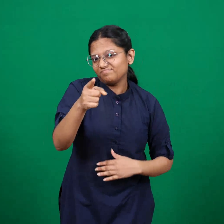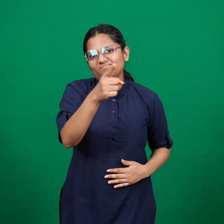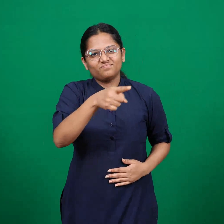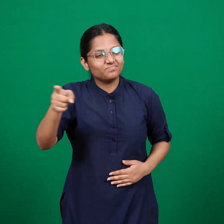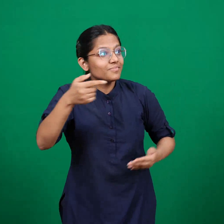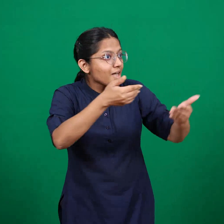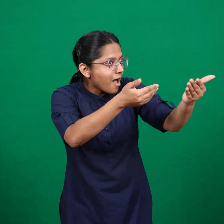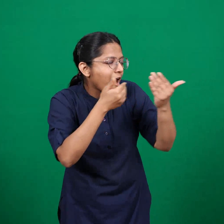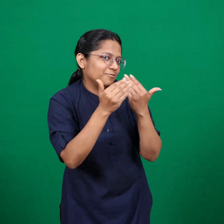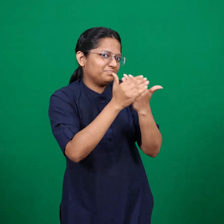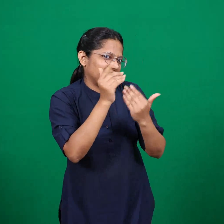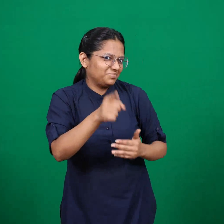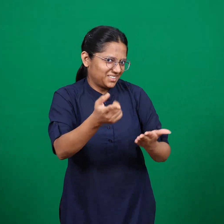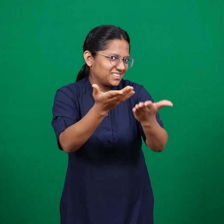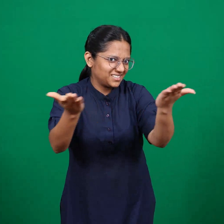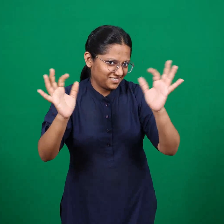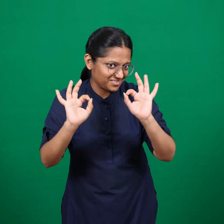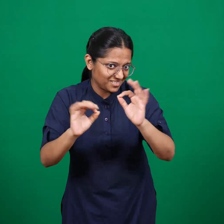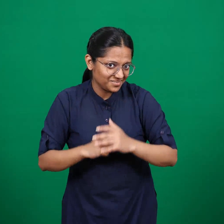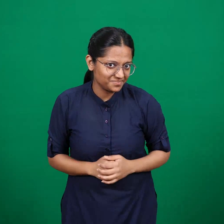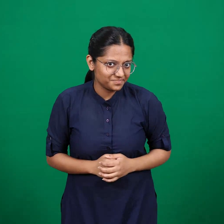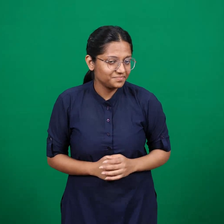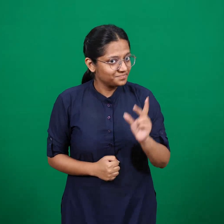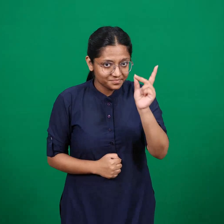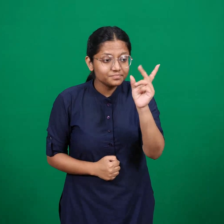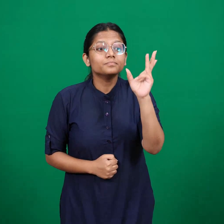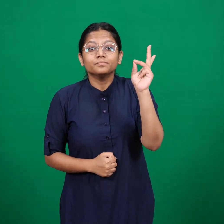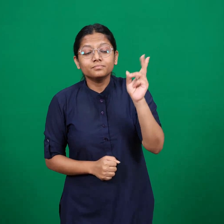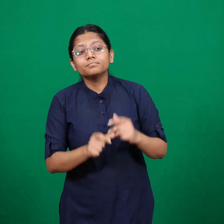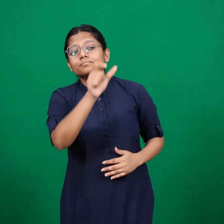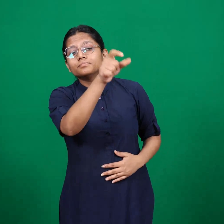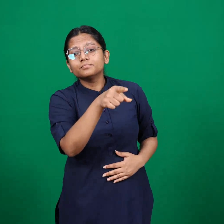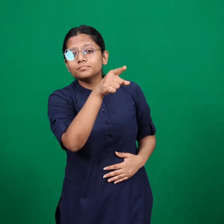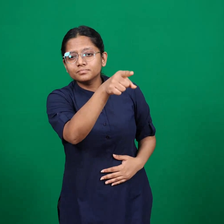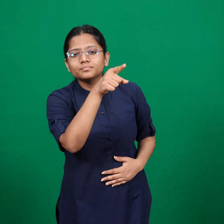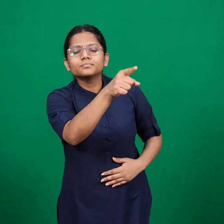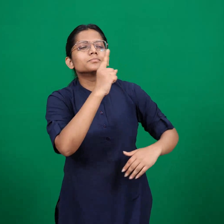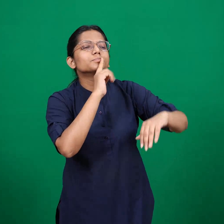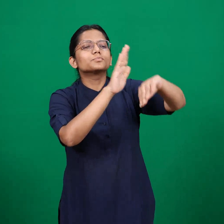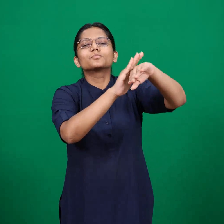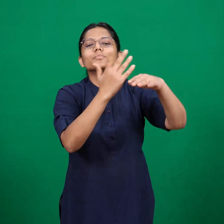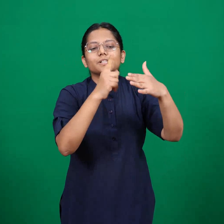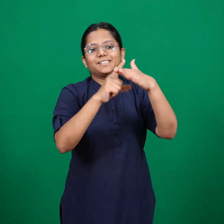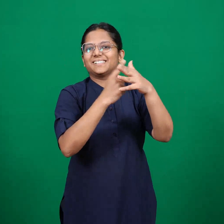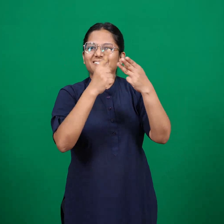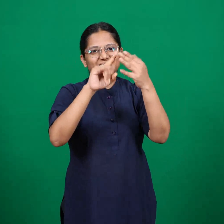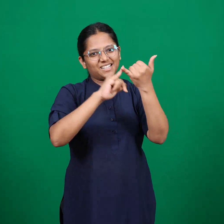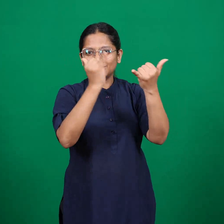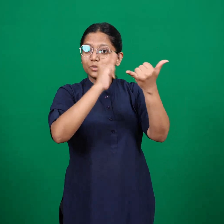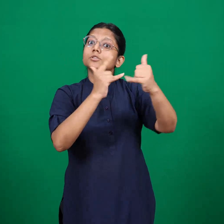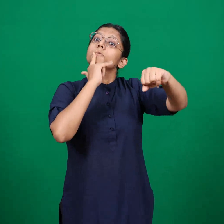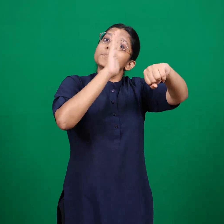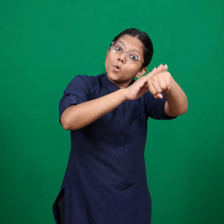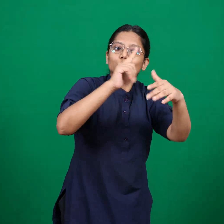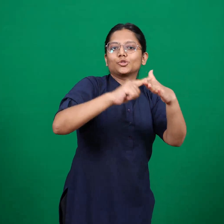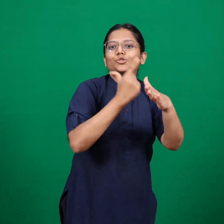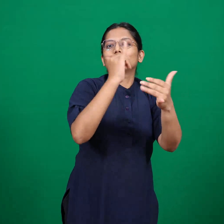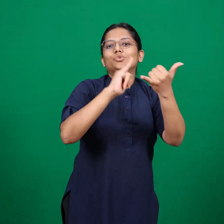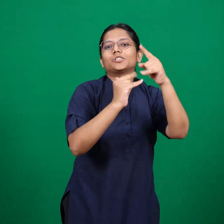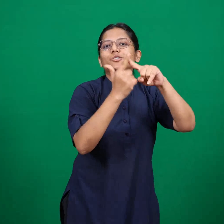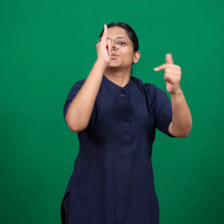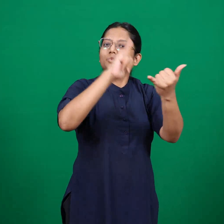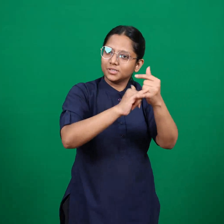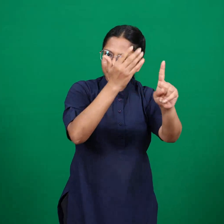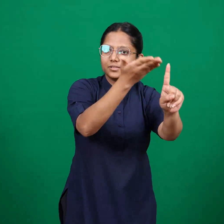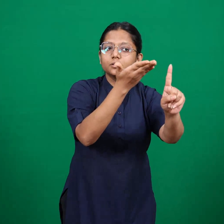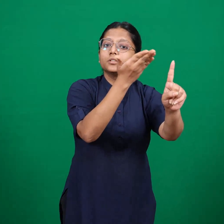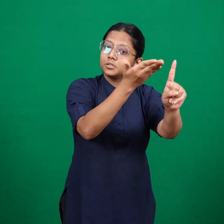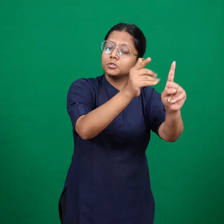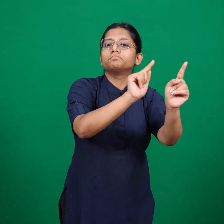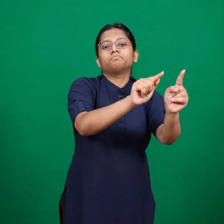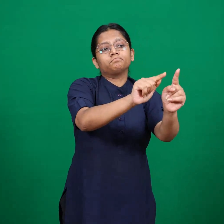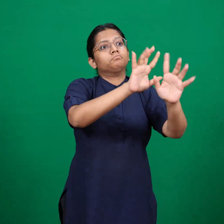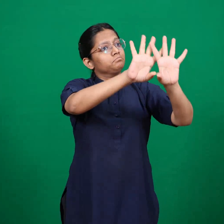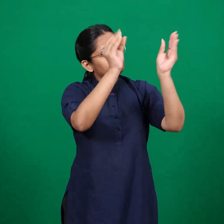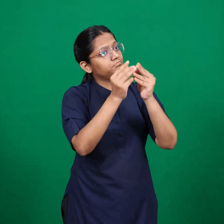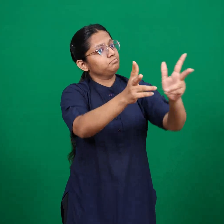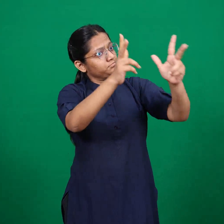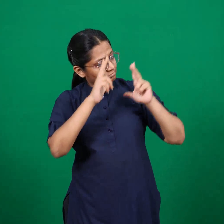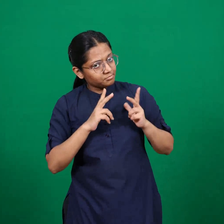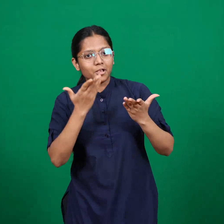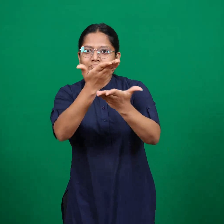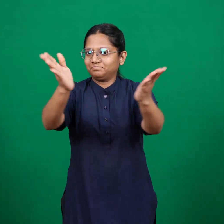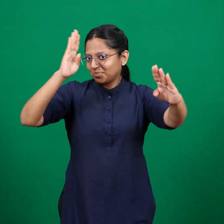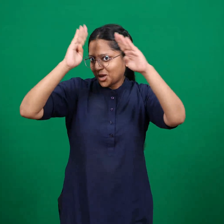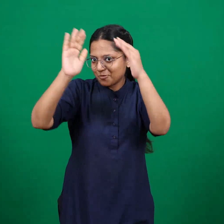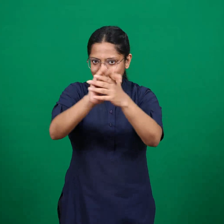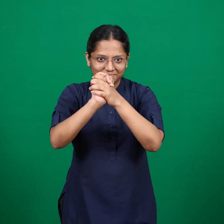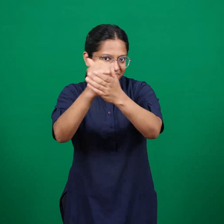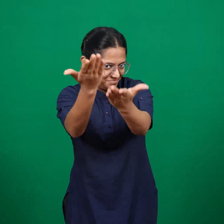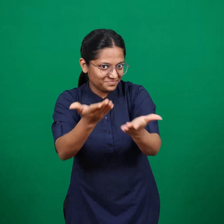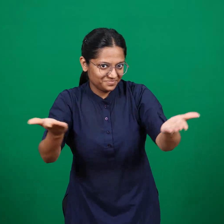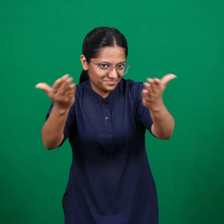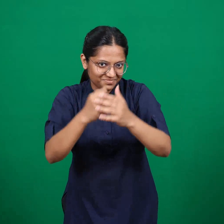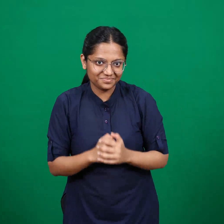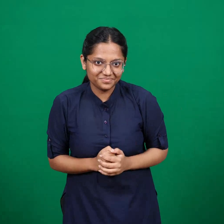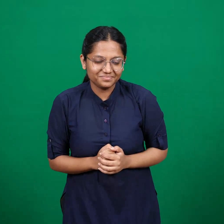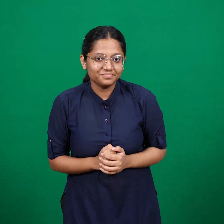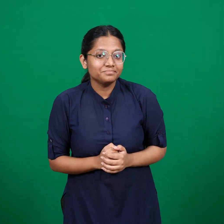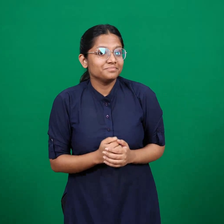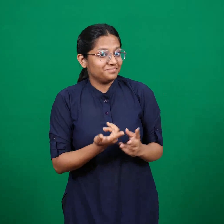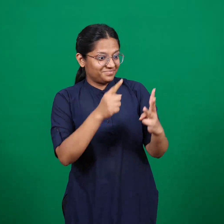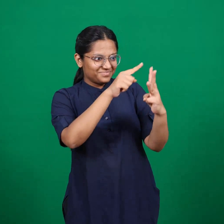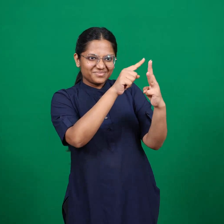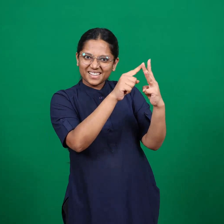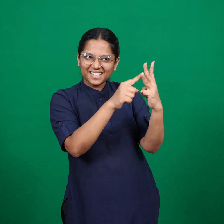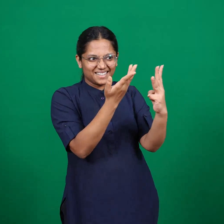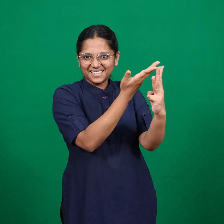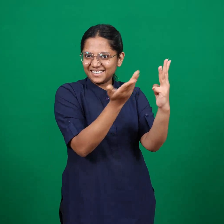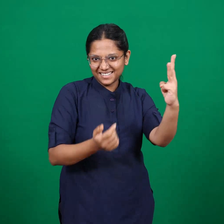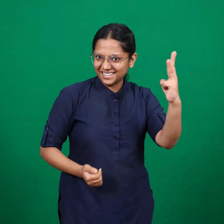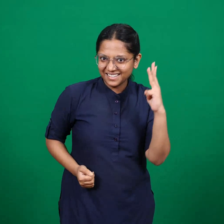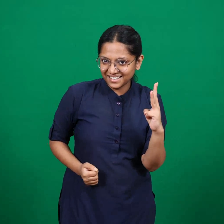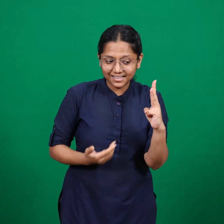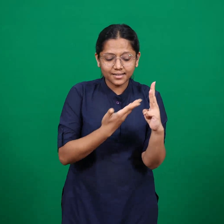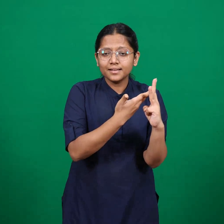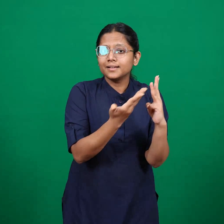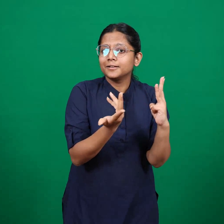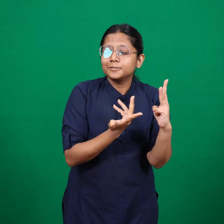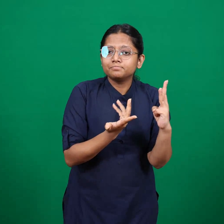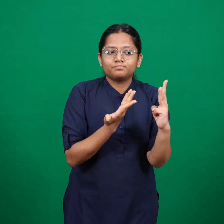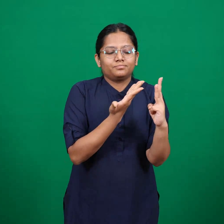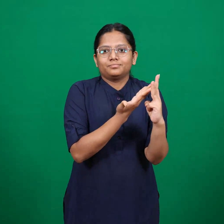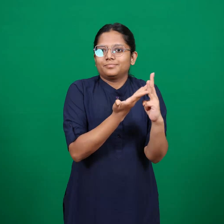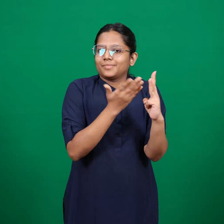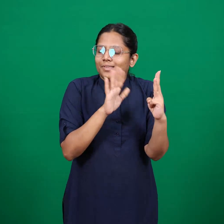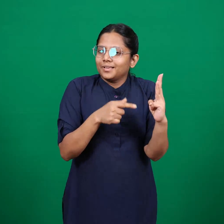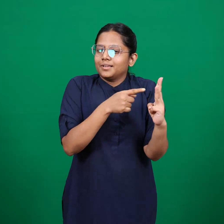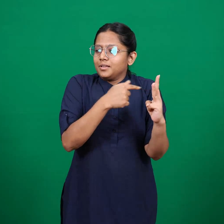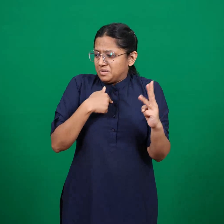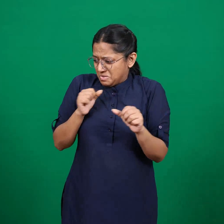Jesus, who is called Justus, also sends greetings.